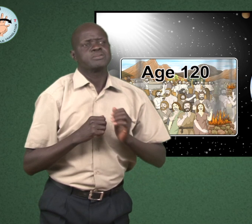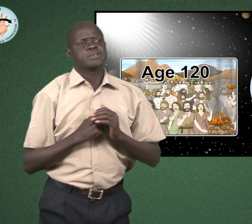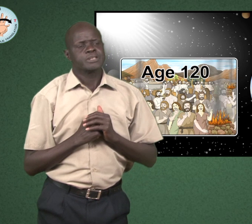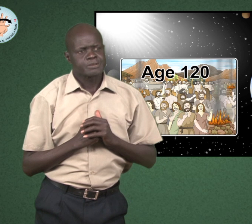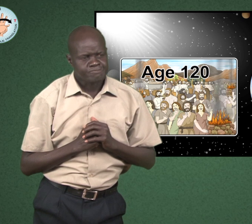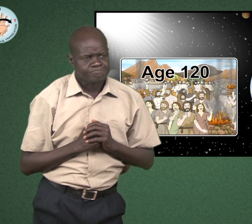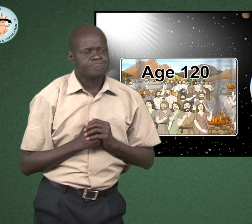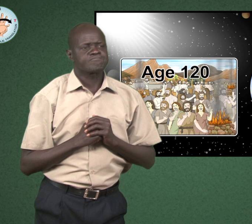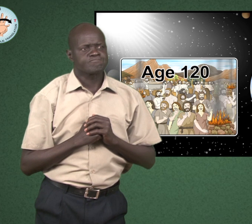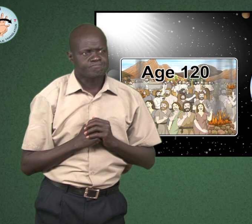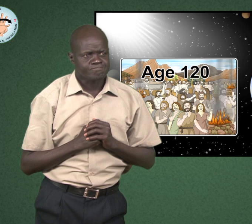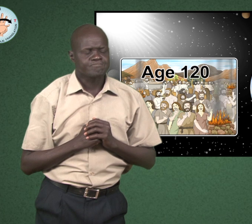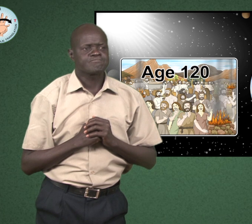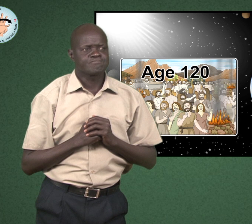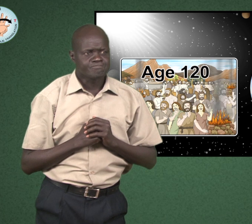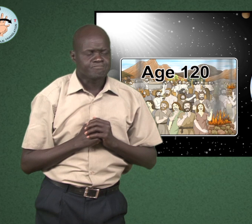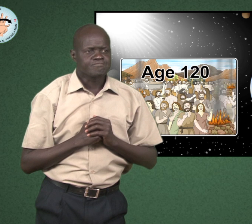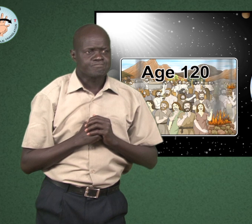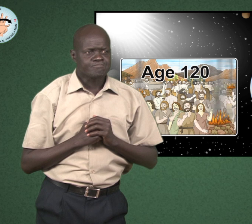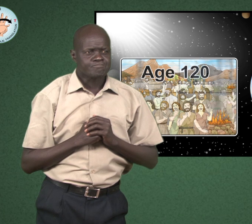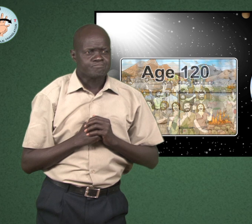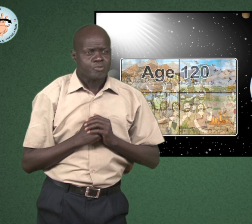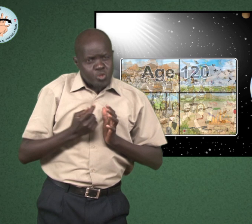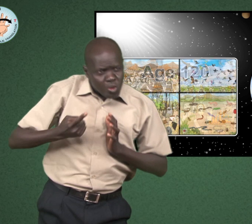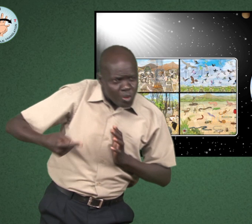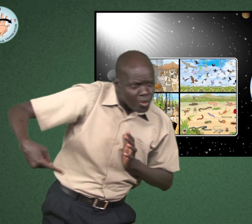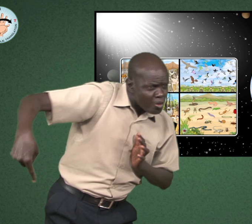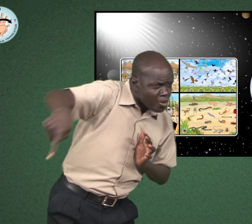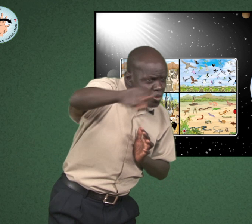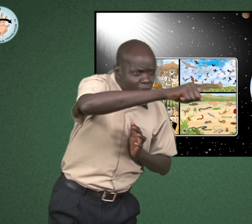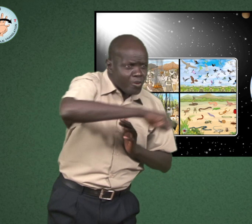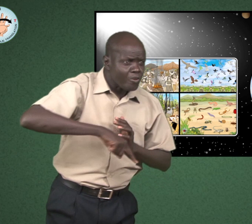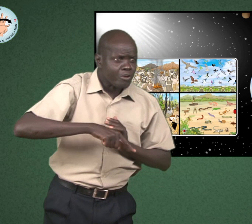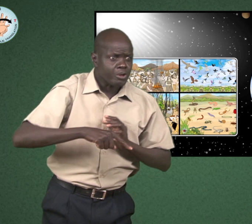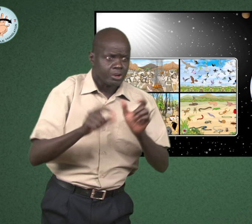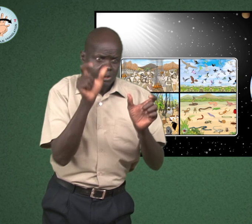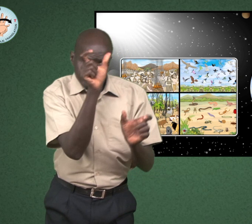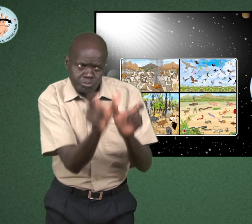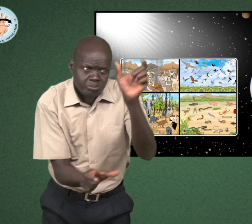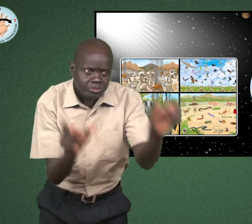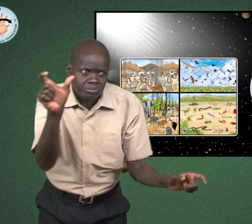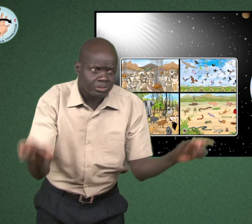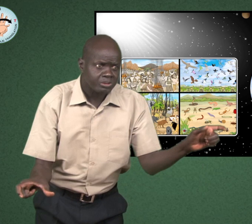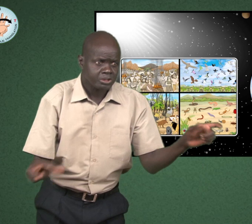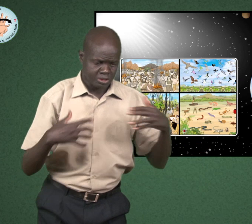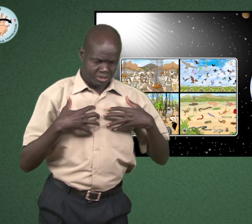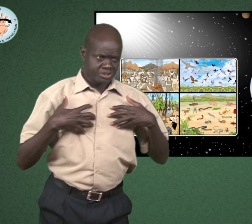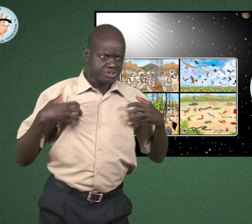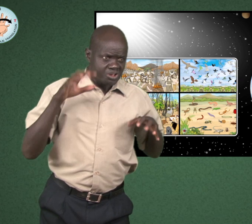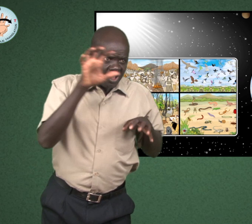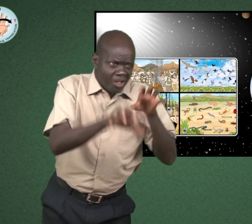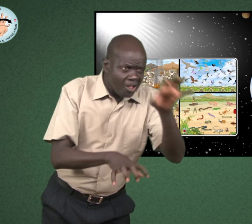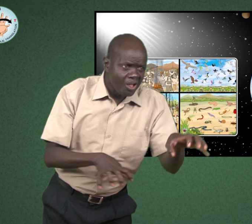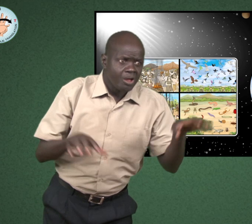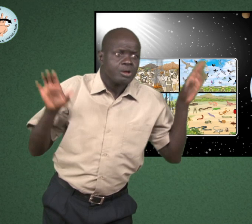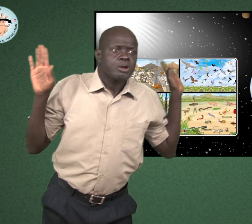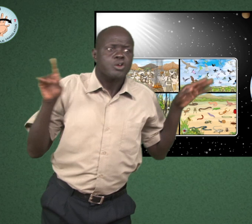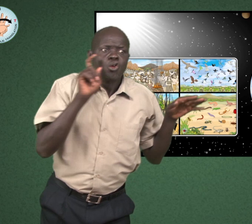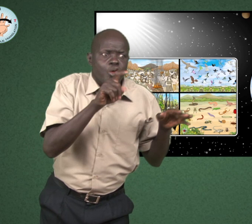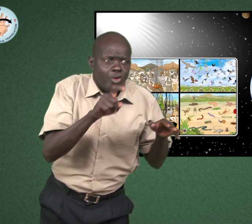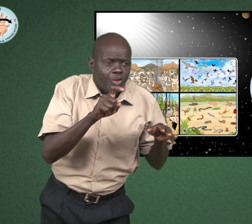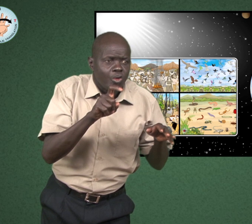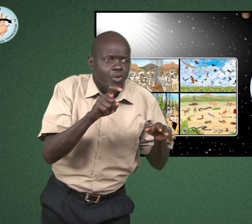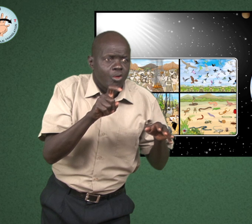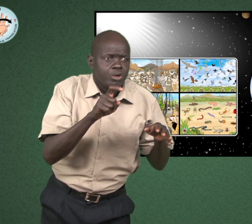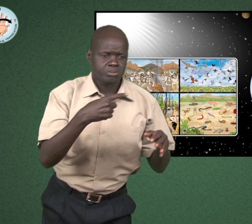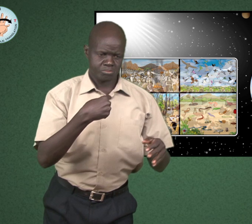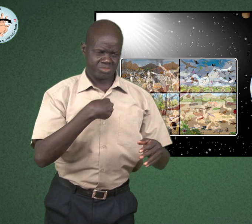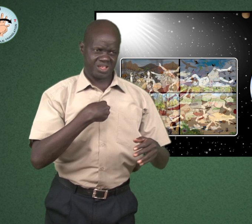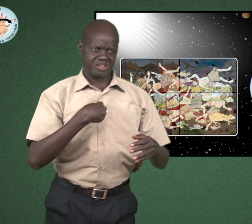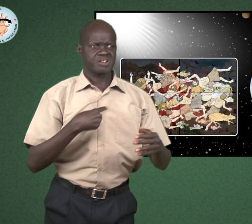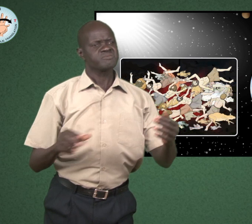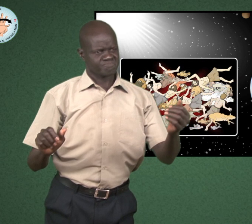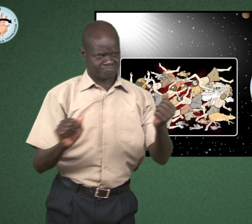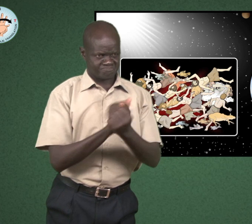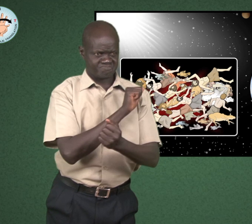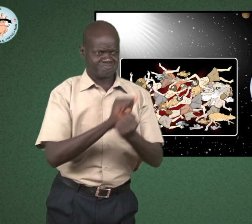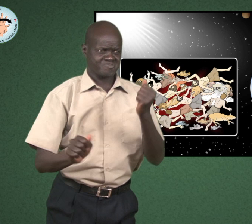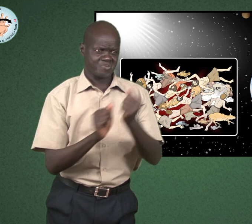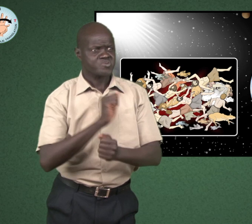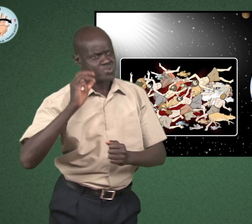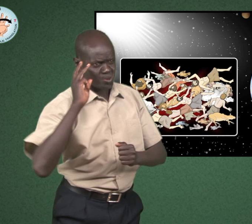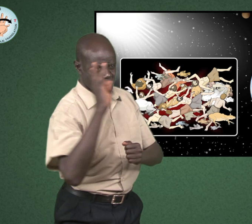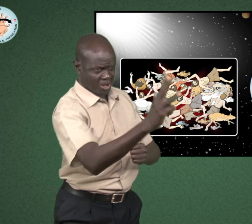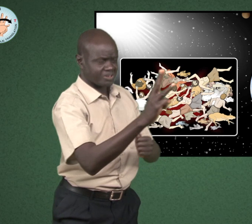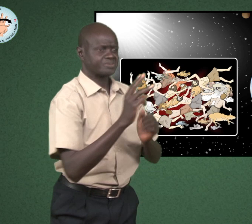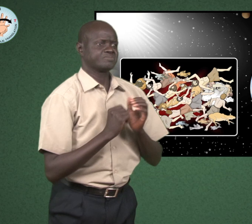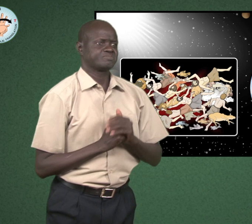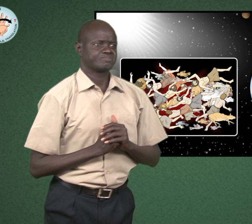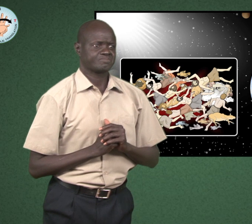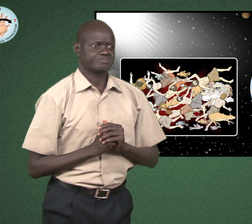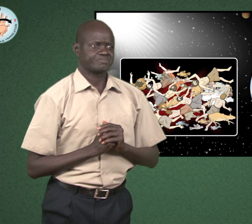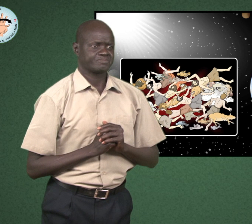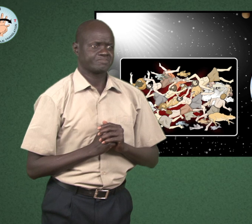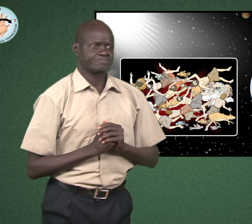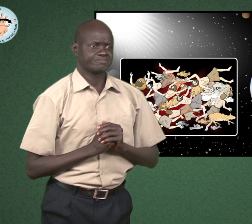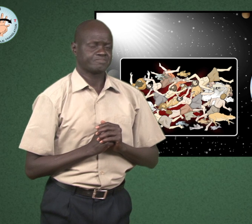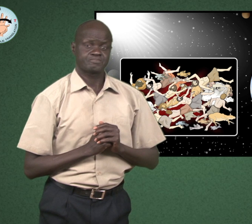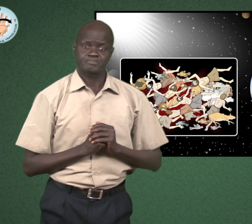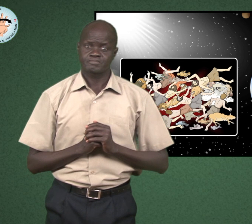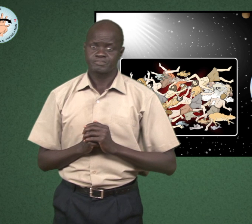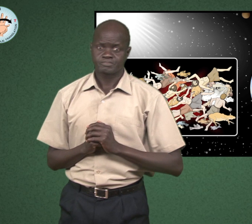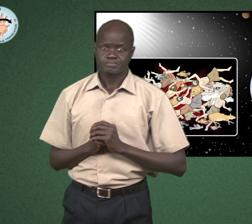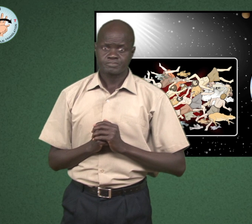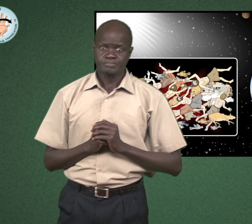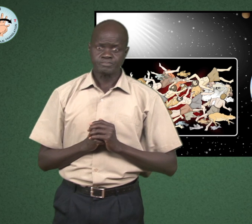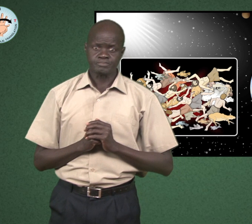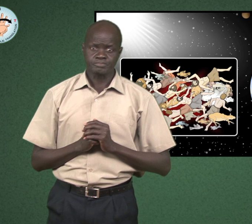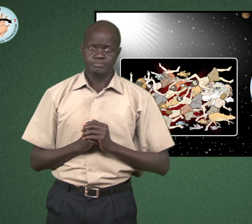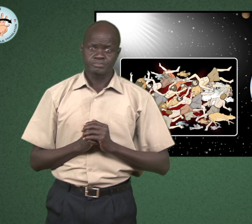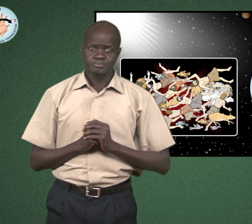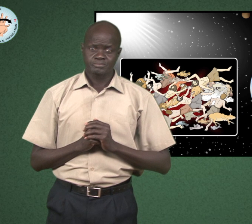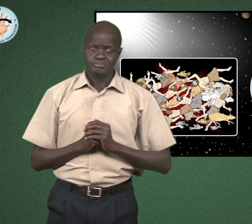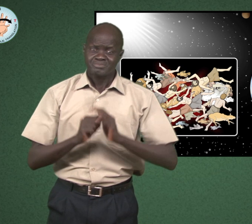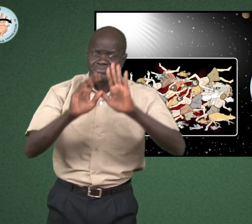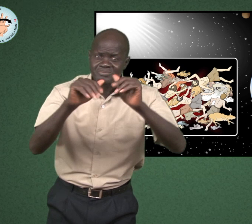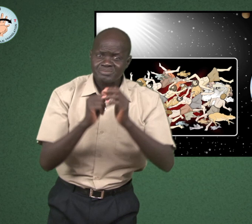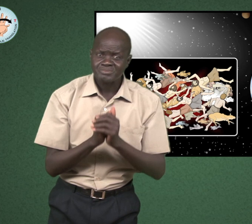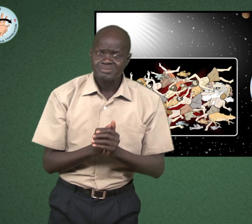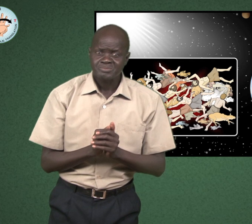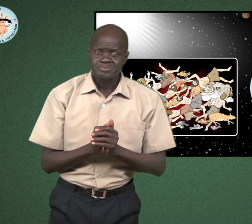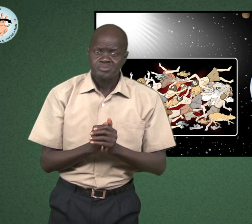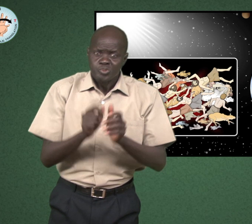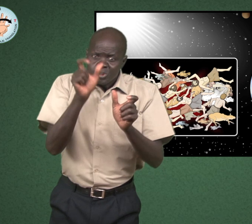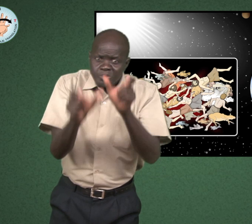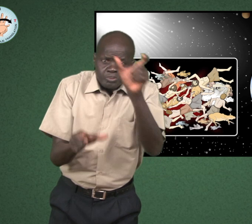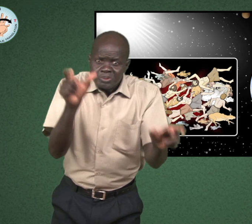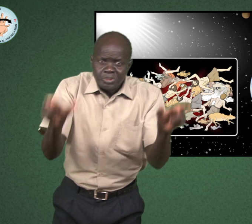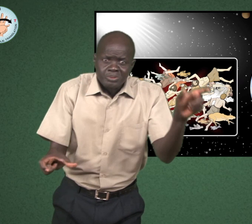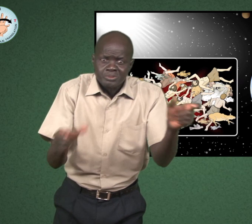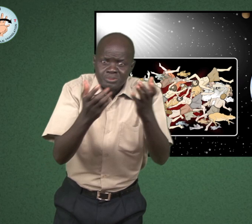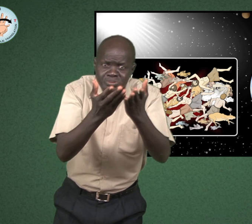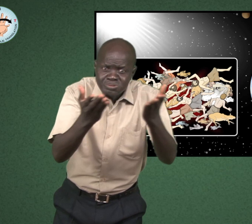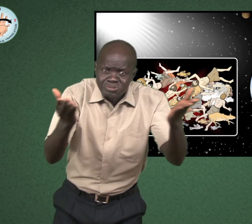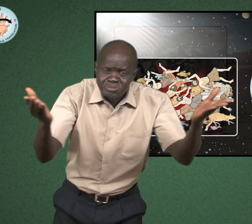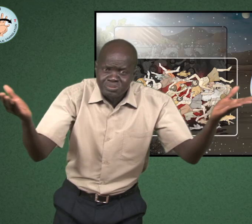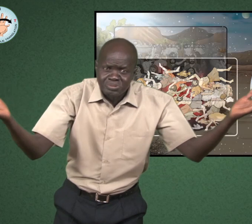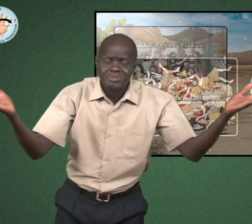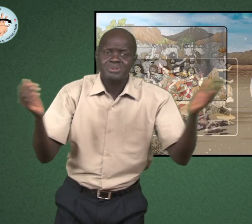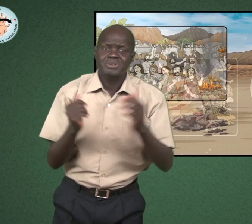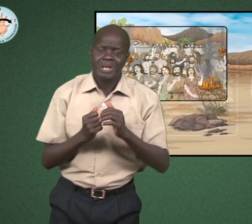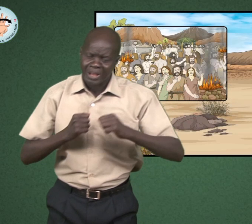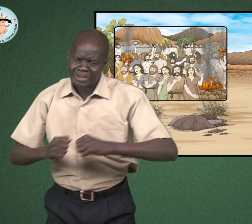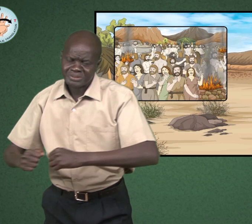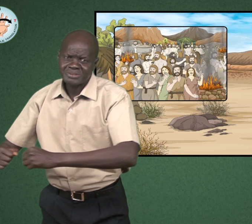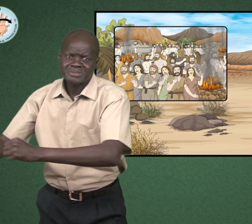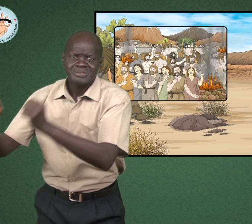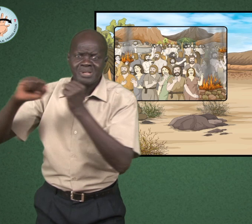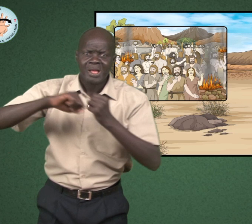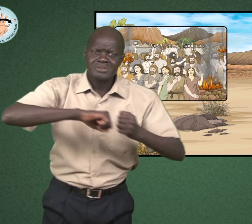So the LORD said, “I will blot out man, whom I have created, from the face of the earth—every man and beast and crawling creature and bird of the air—for I am grieved that I have made them.”